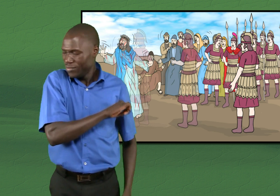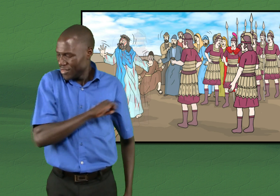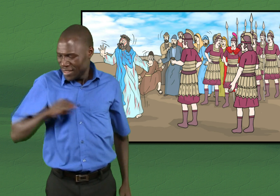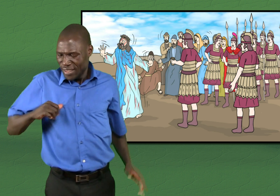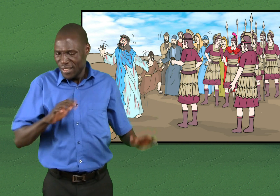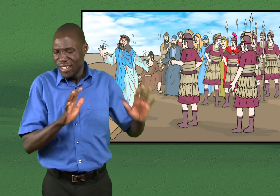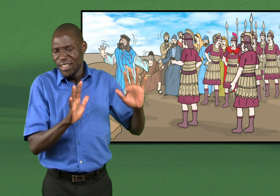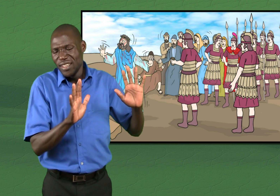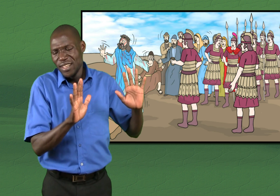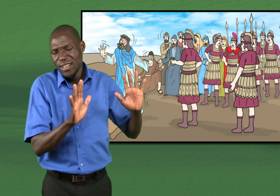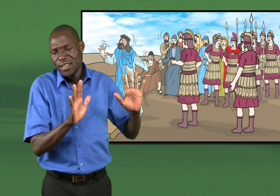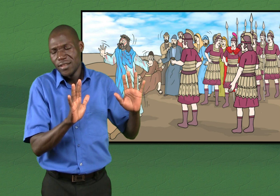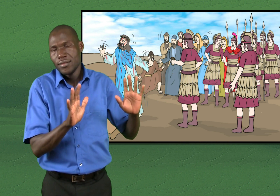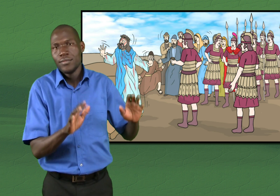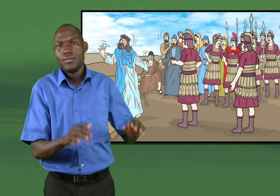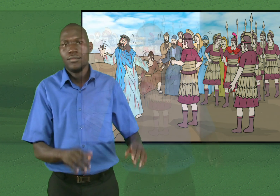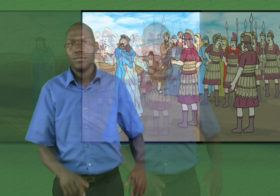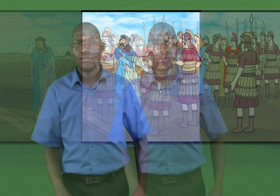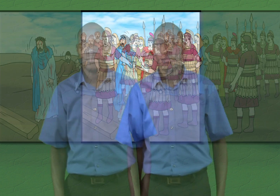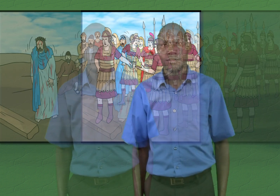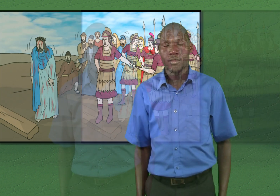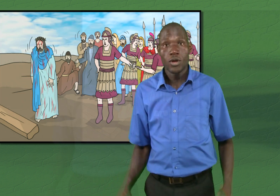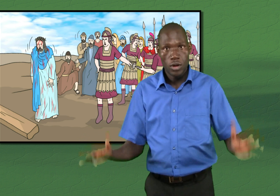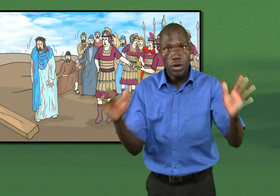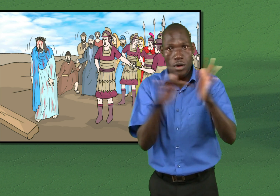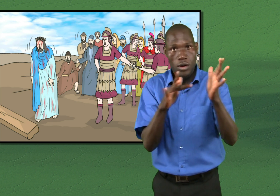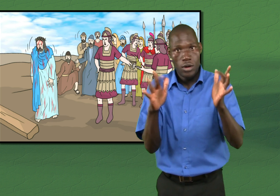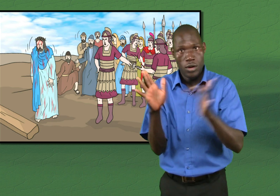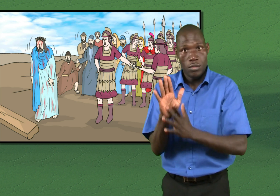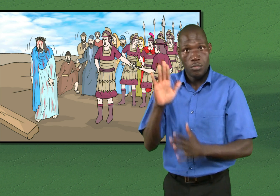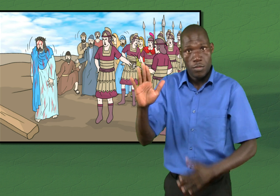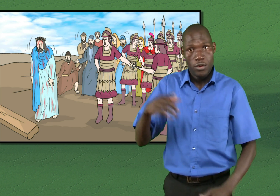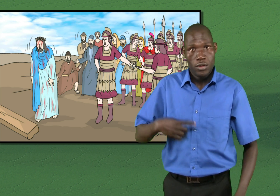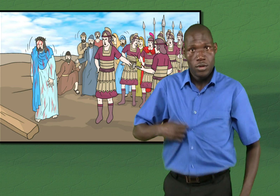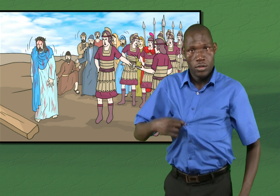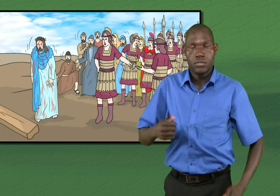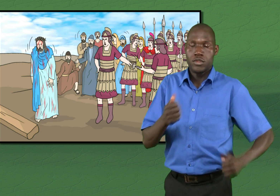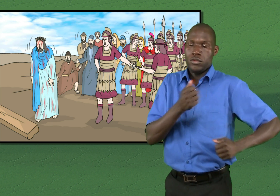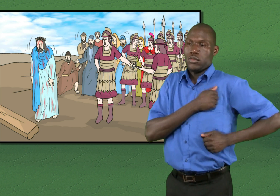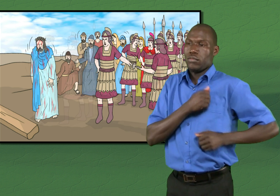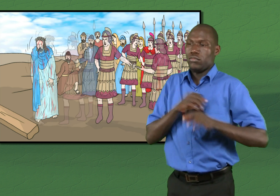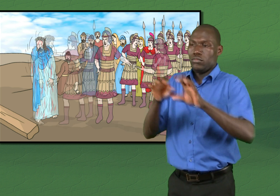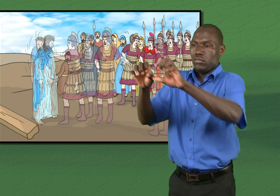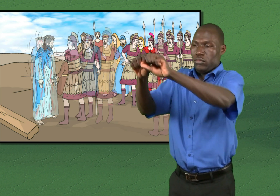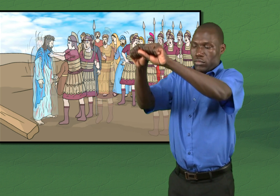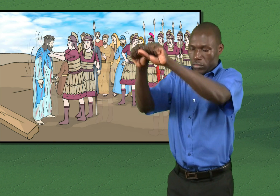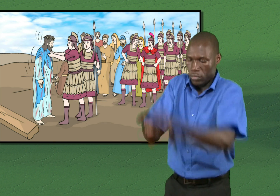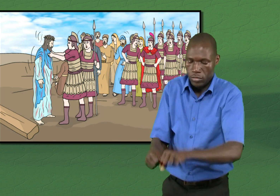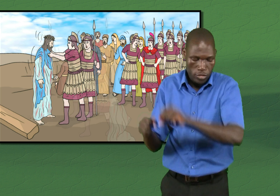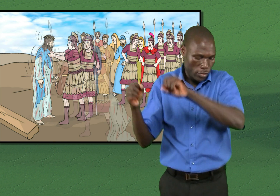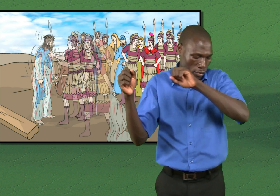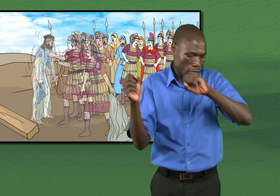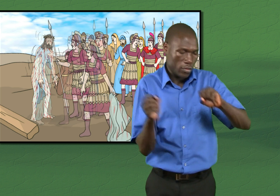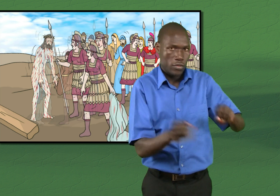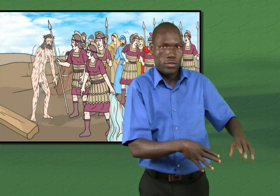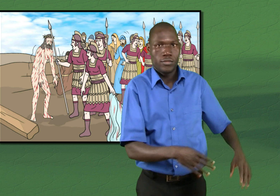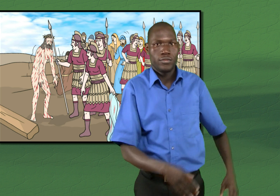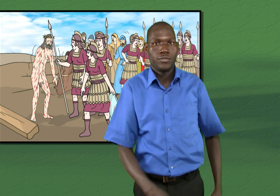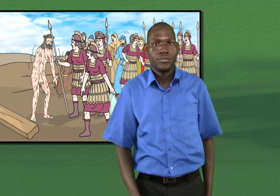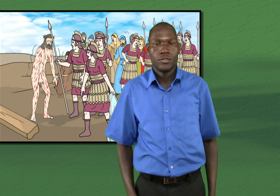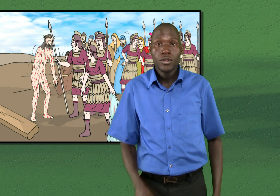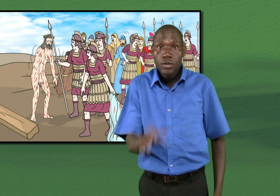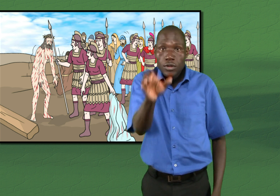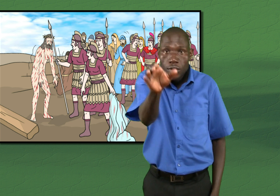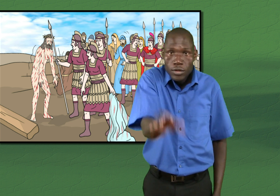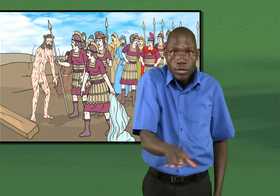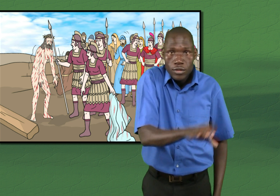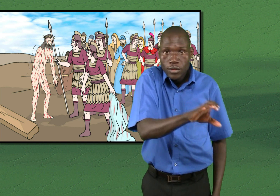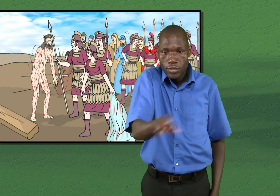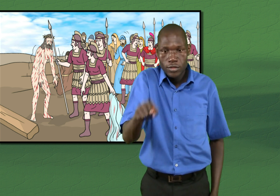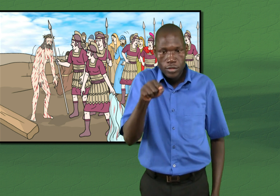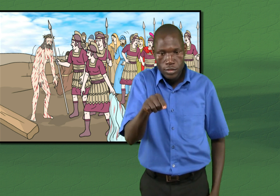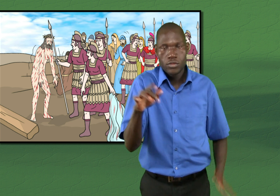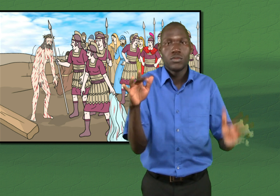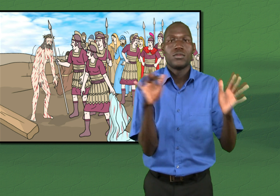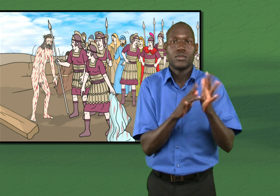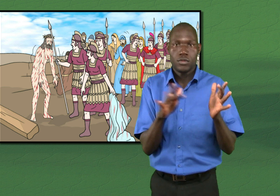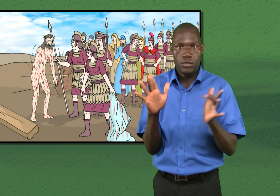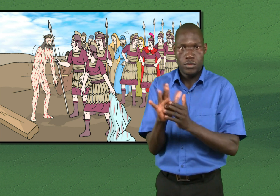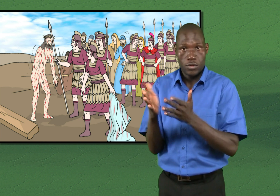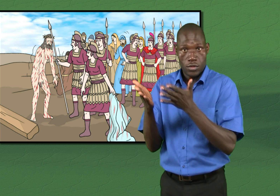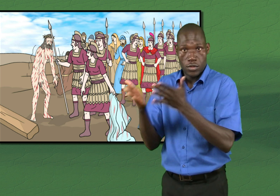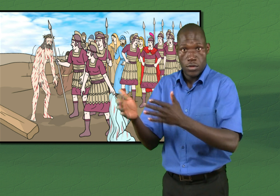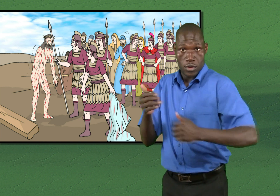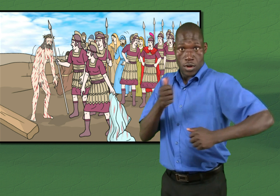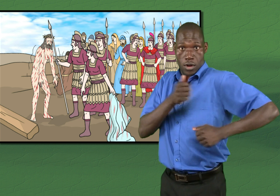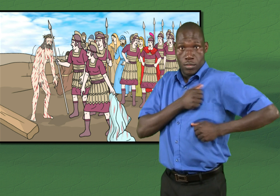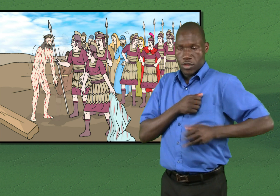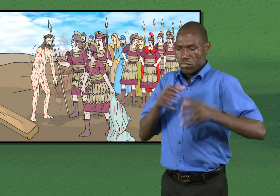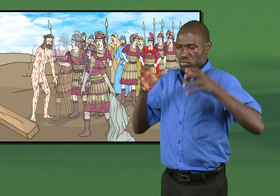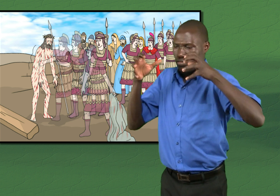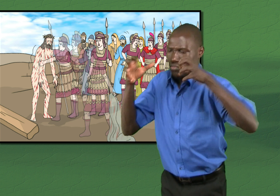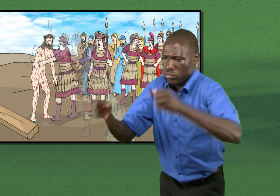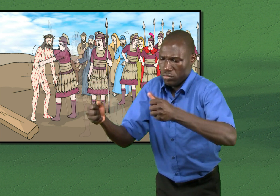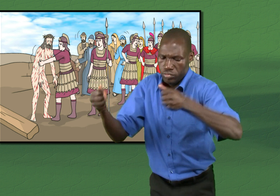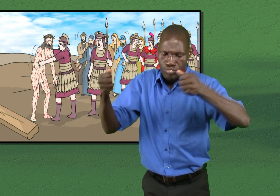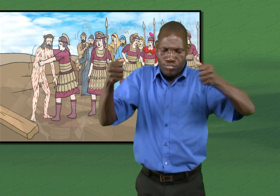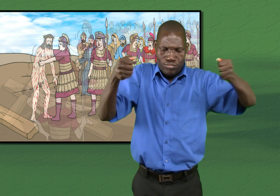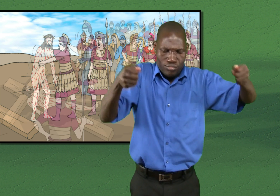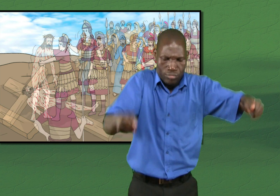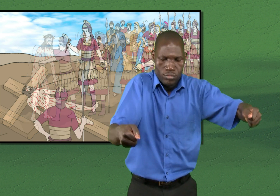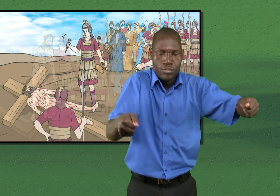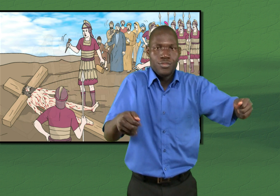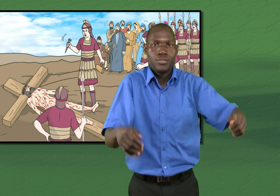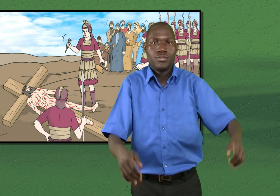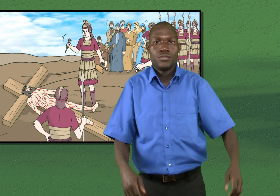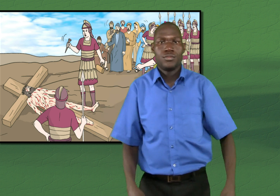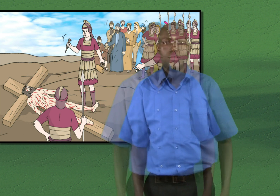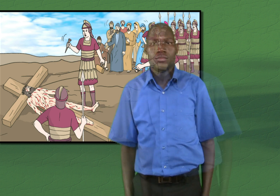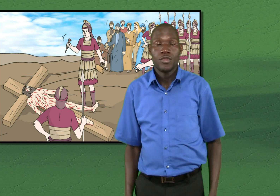but after tasting it, He refused to drink it.